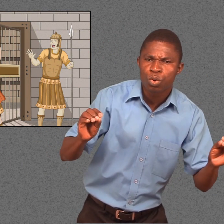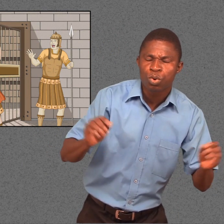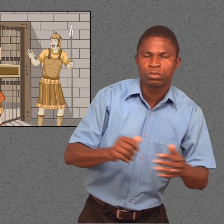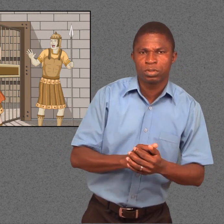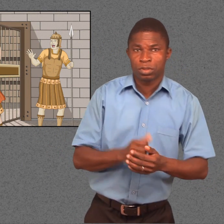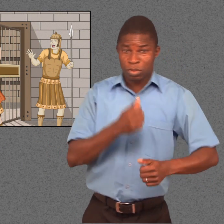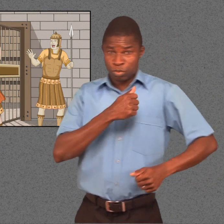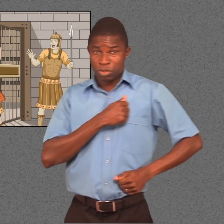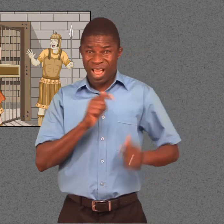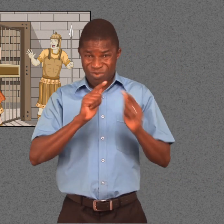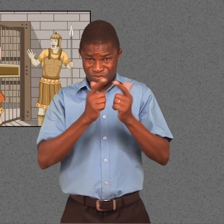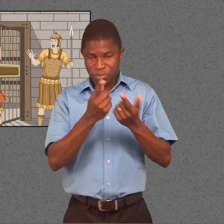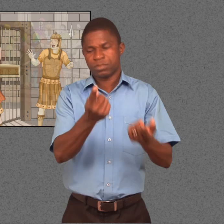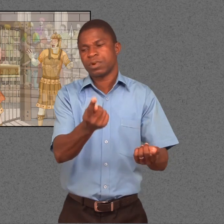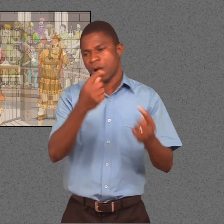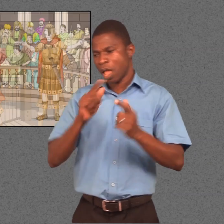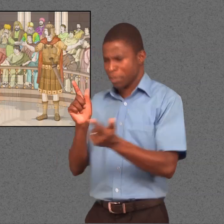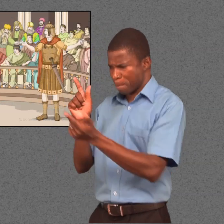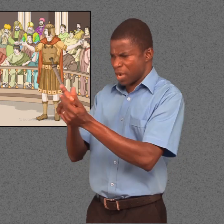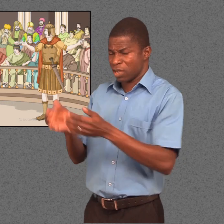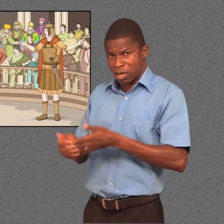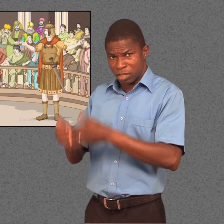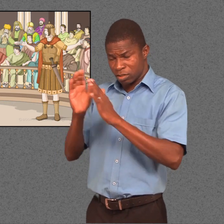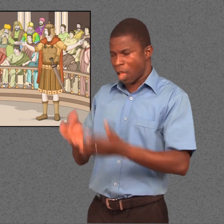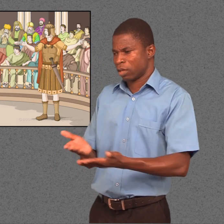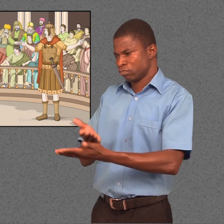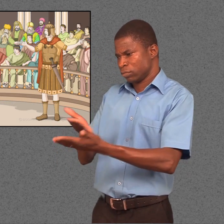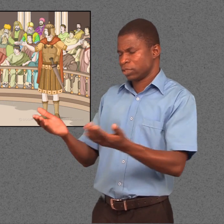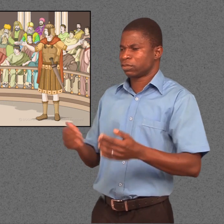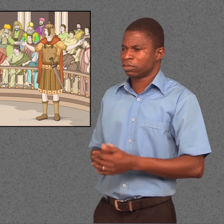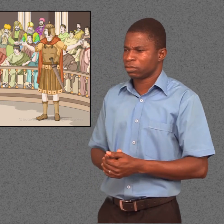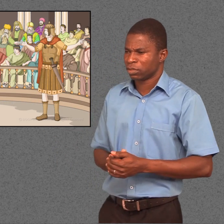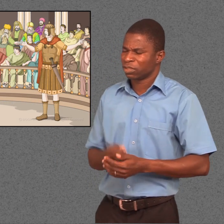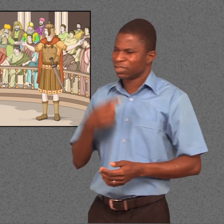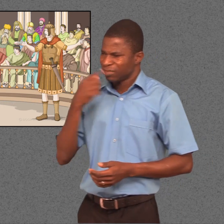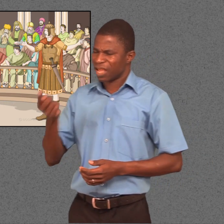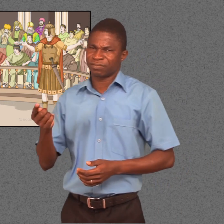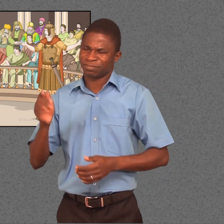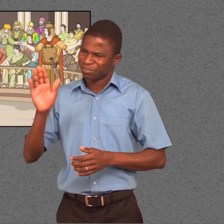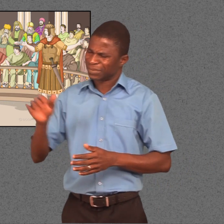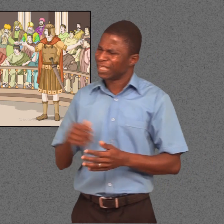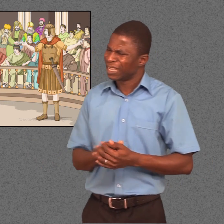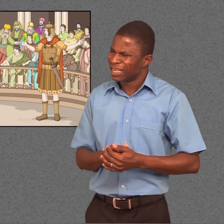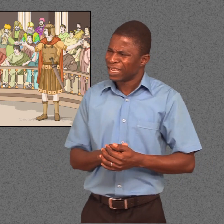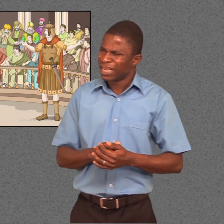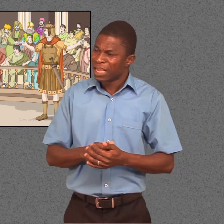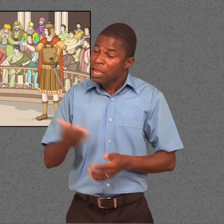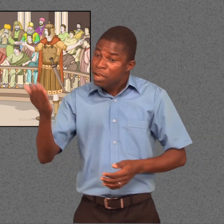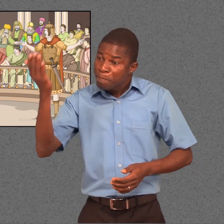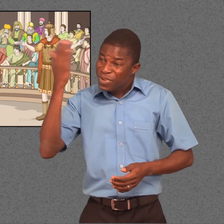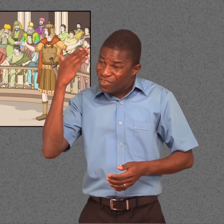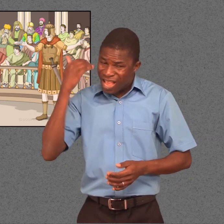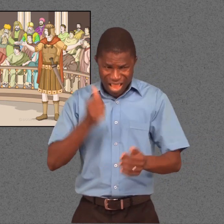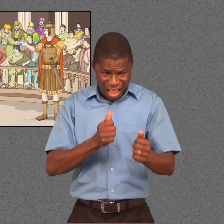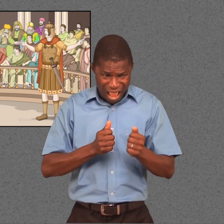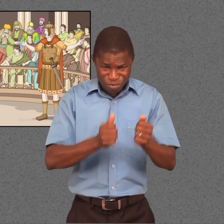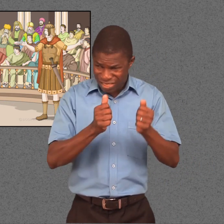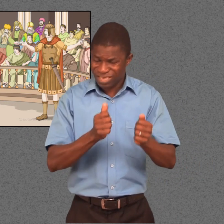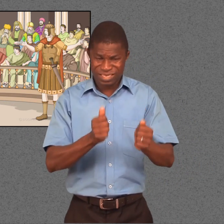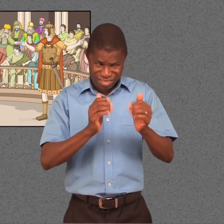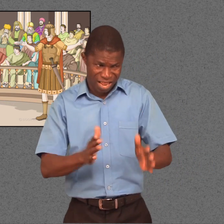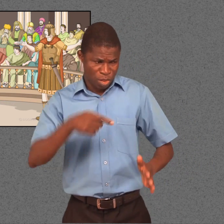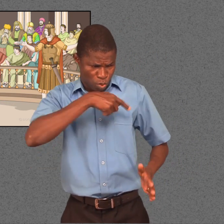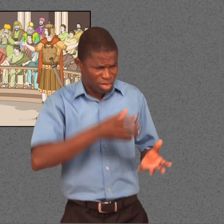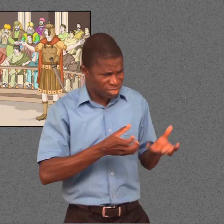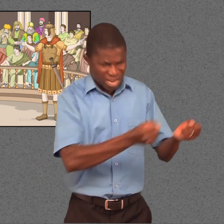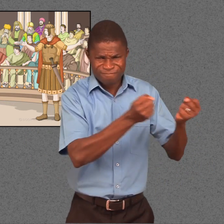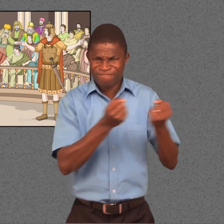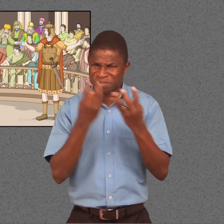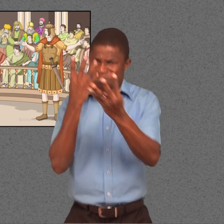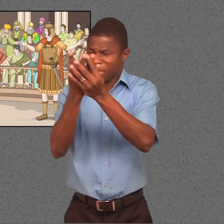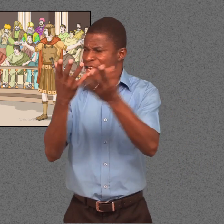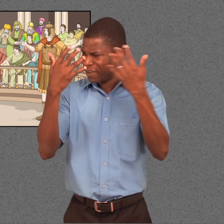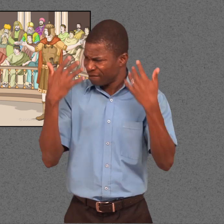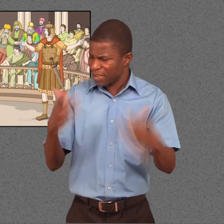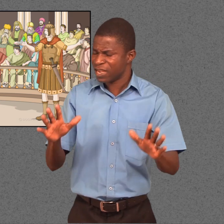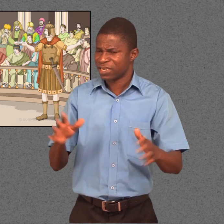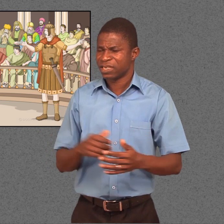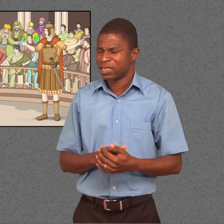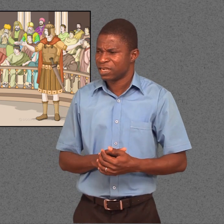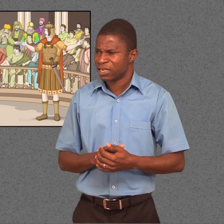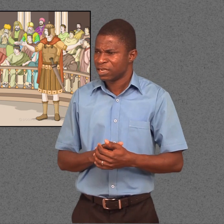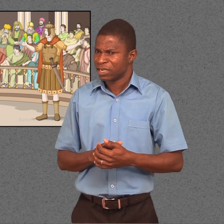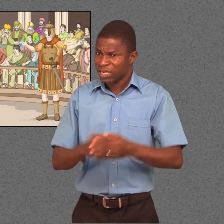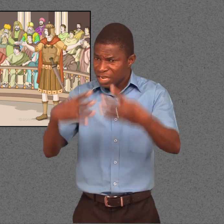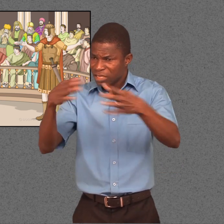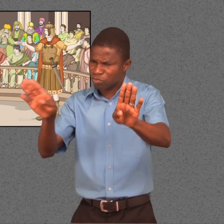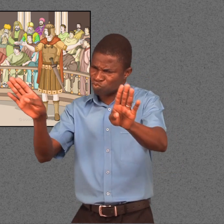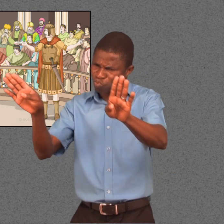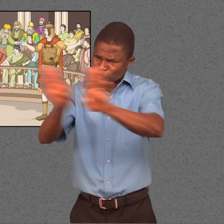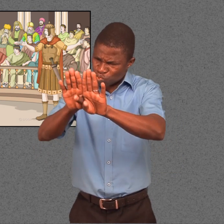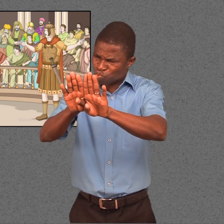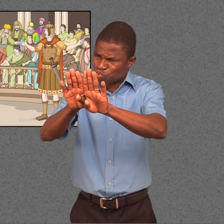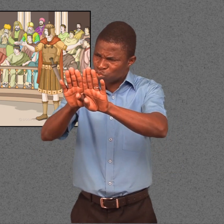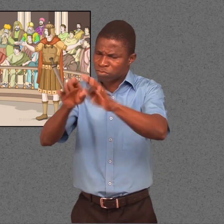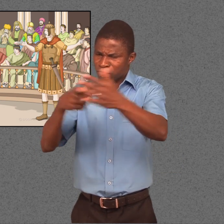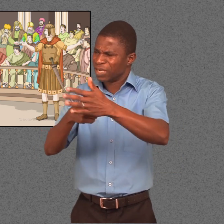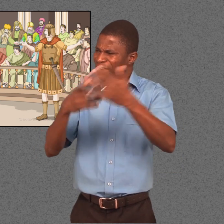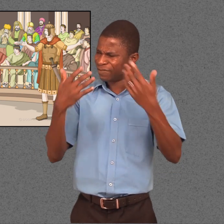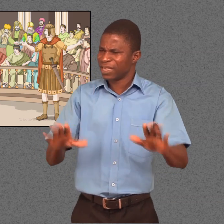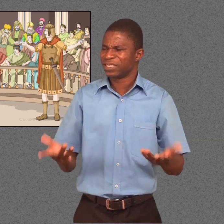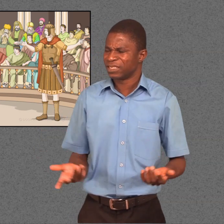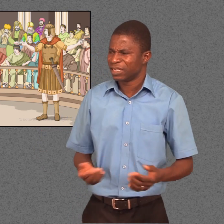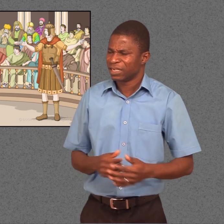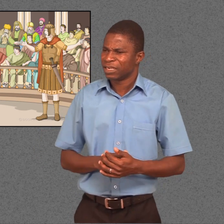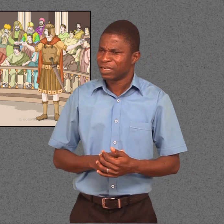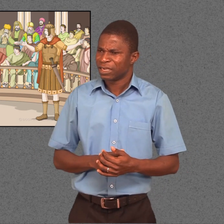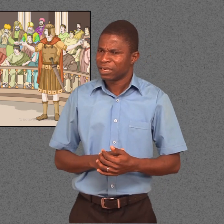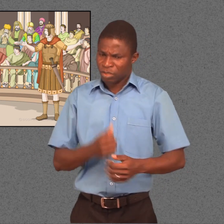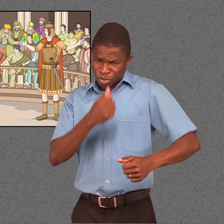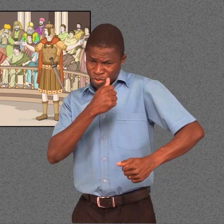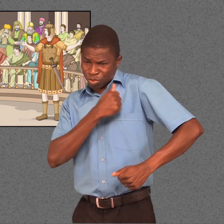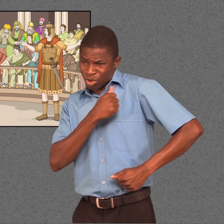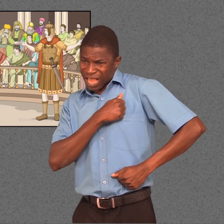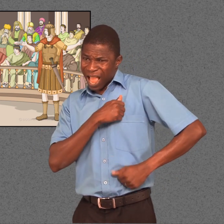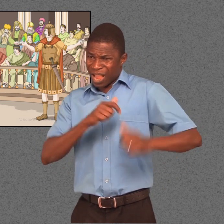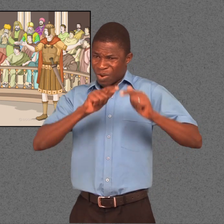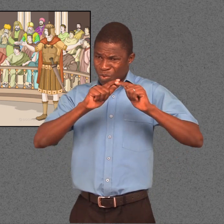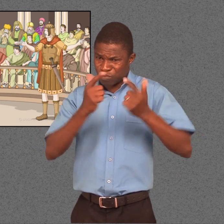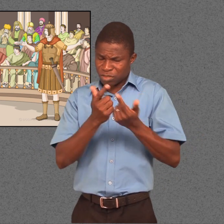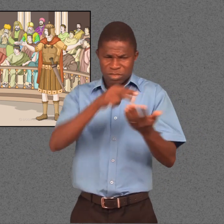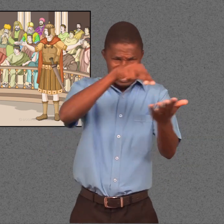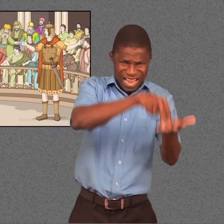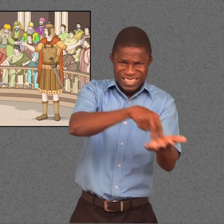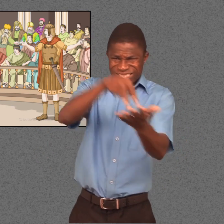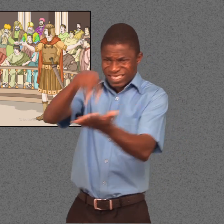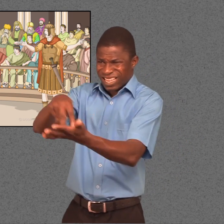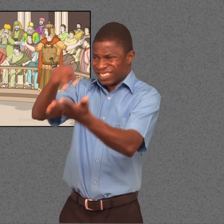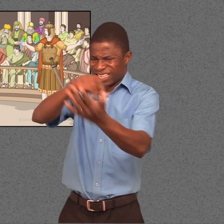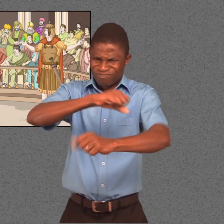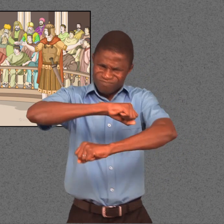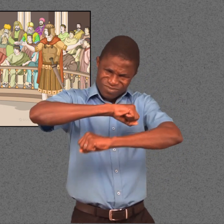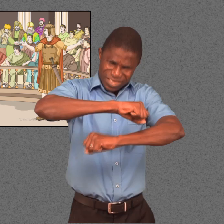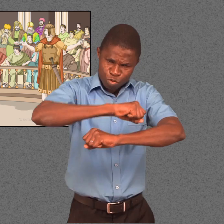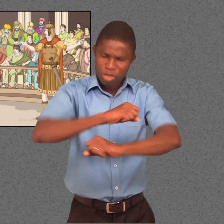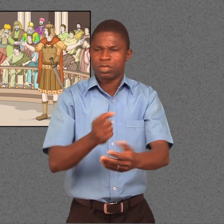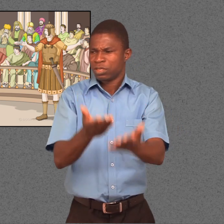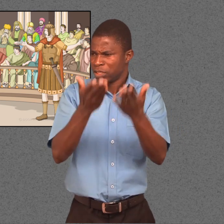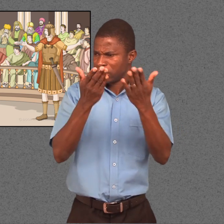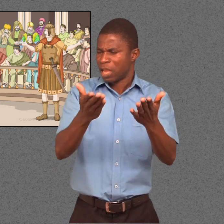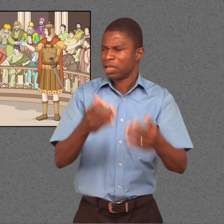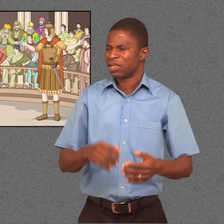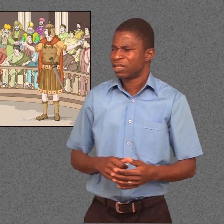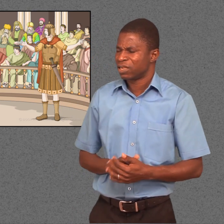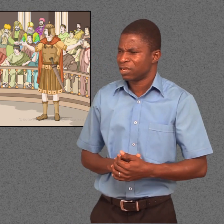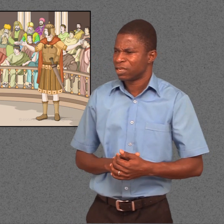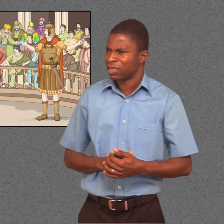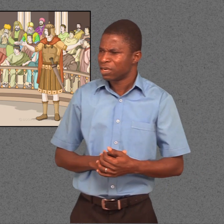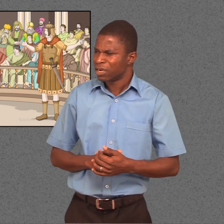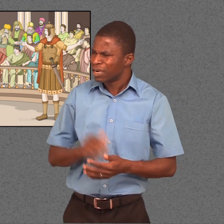So they returned with the report: “We found the jail securely locked, with the guards posted at the doors;